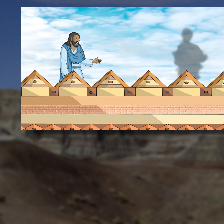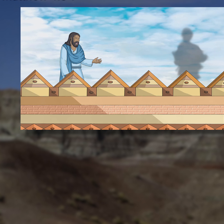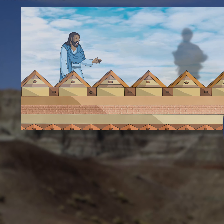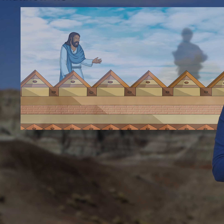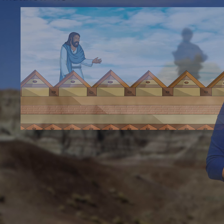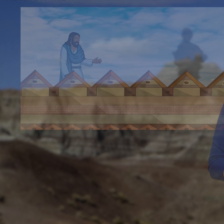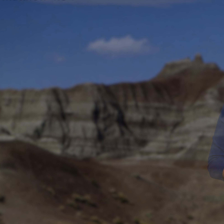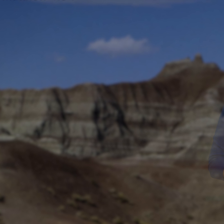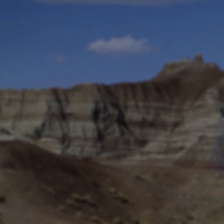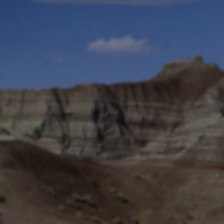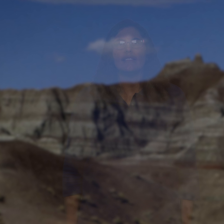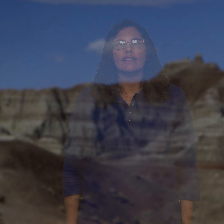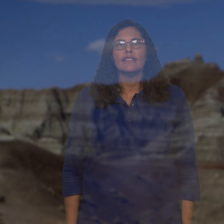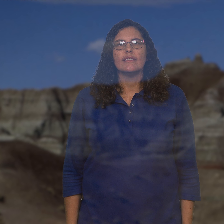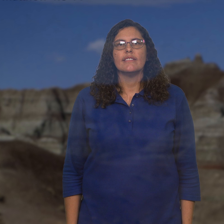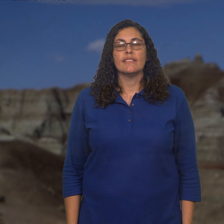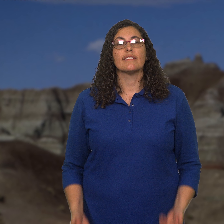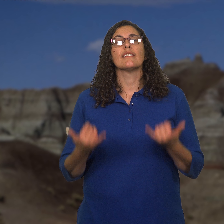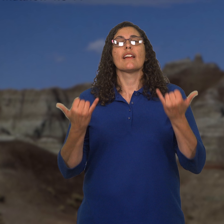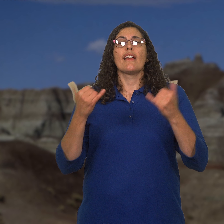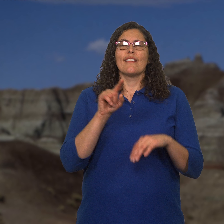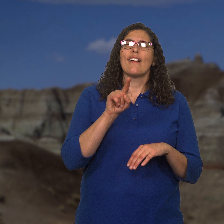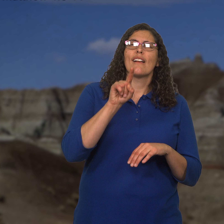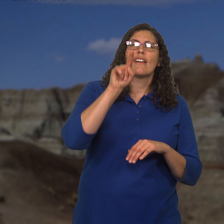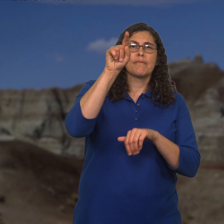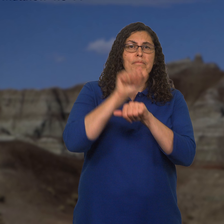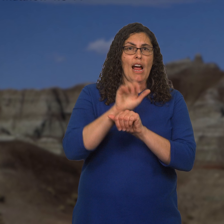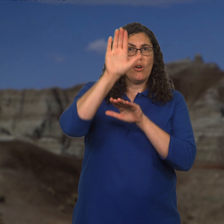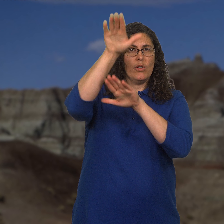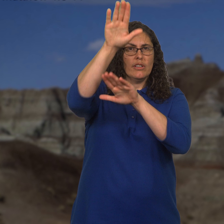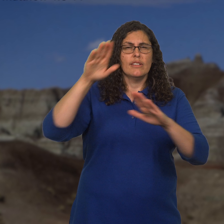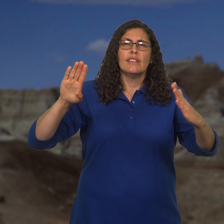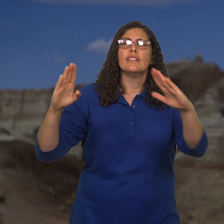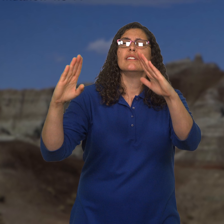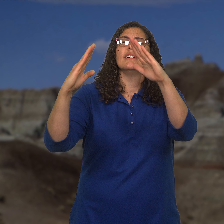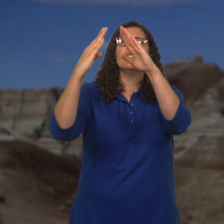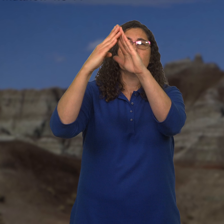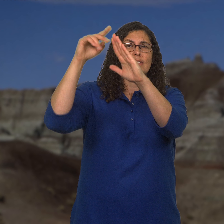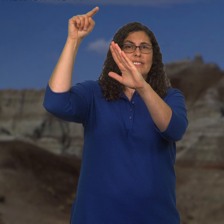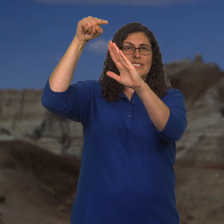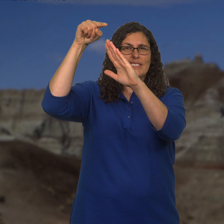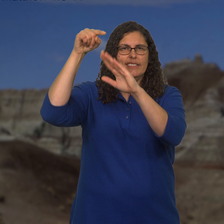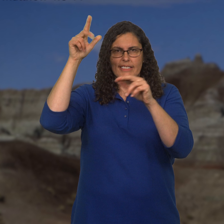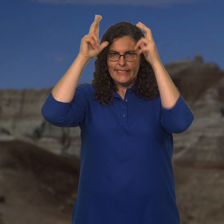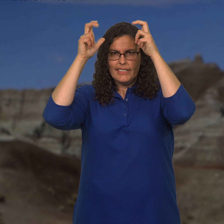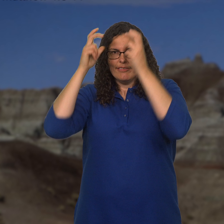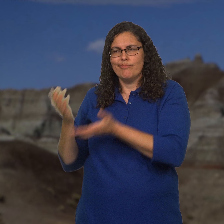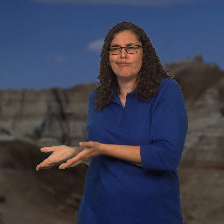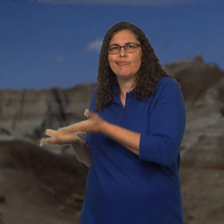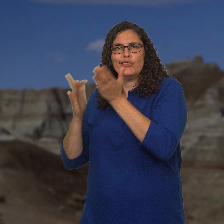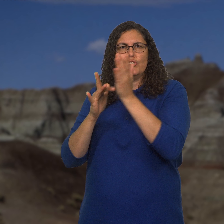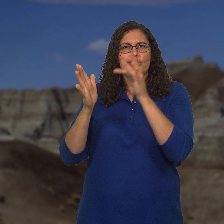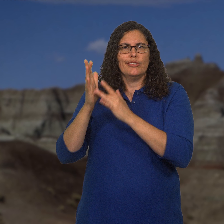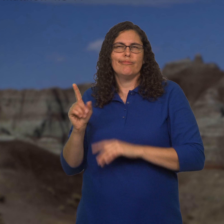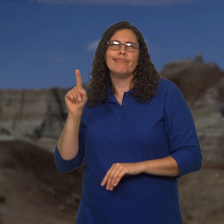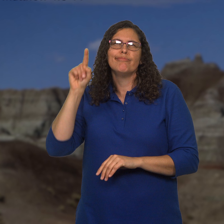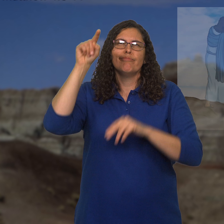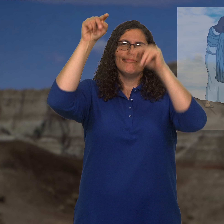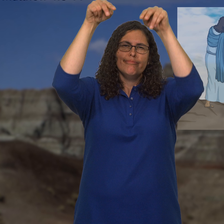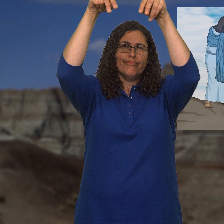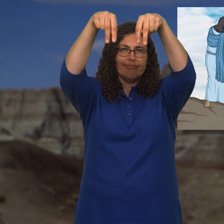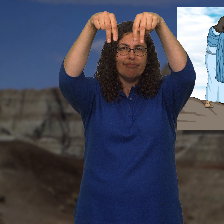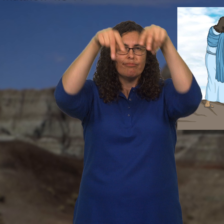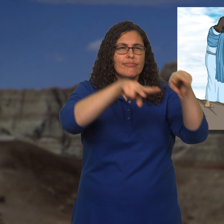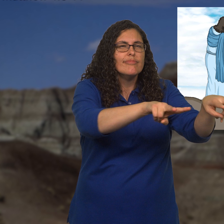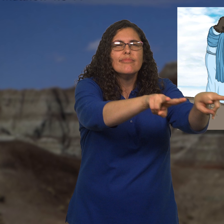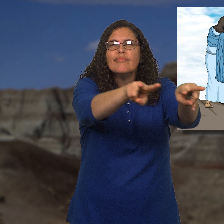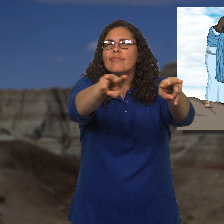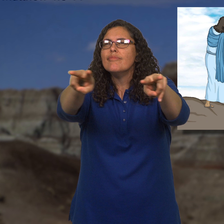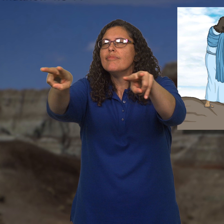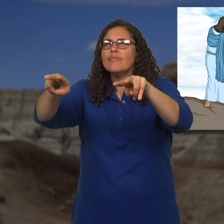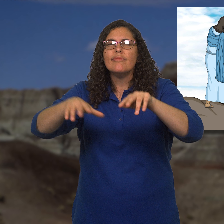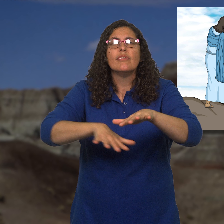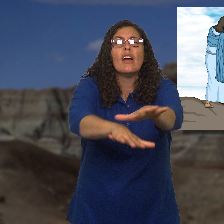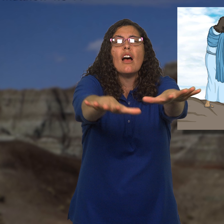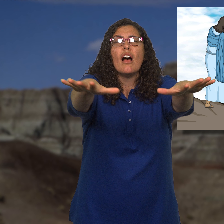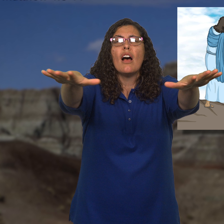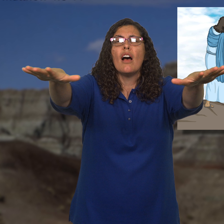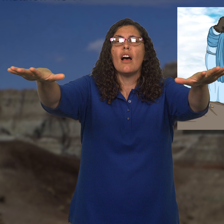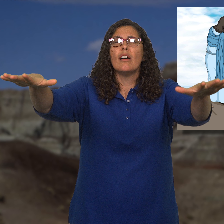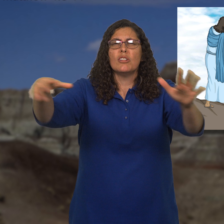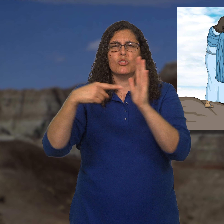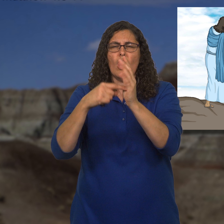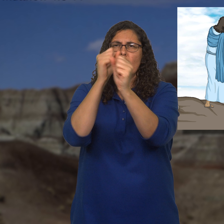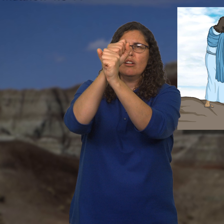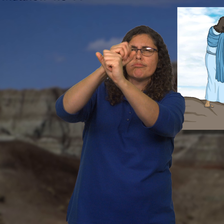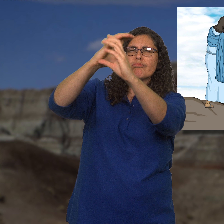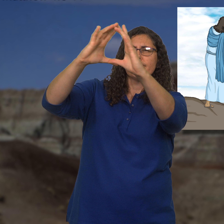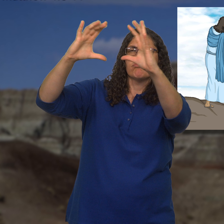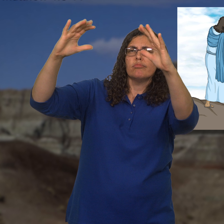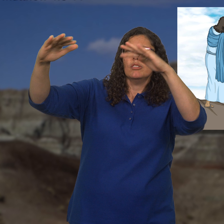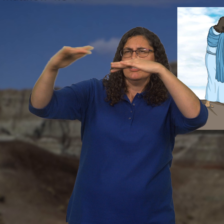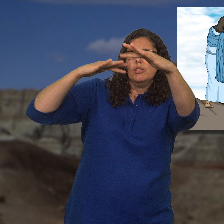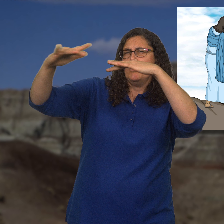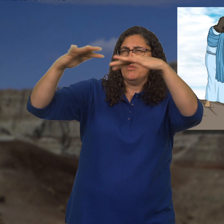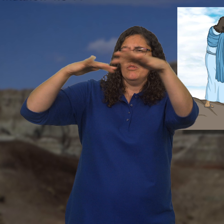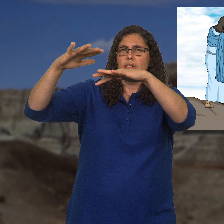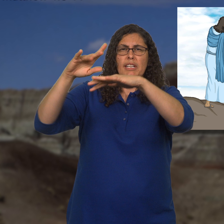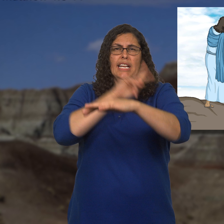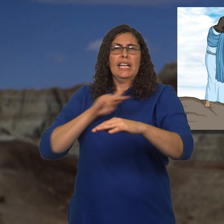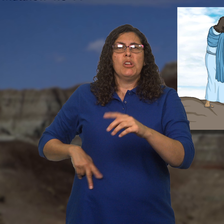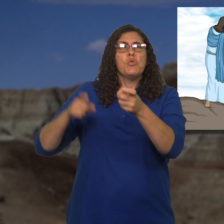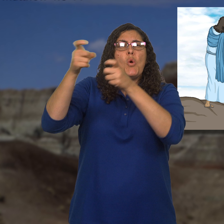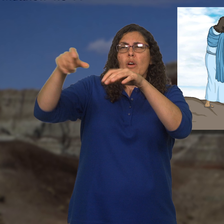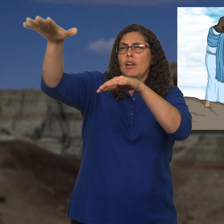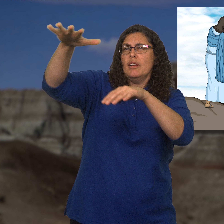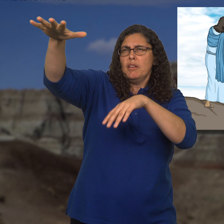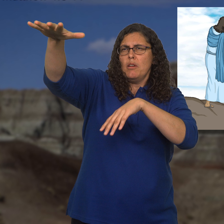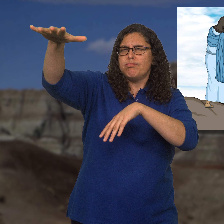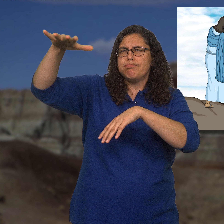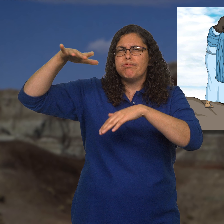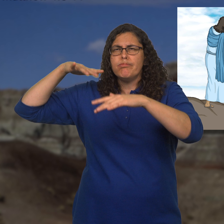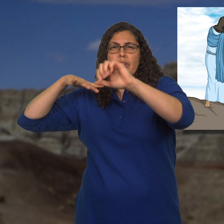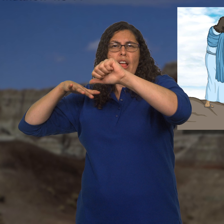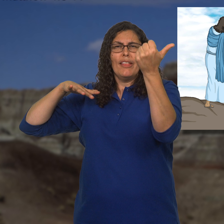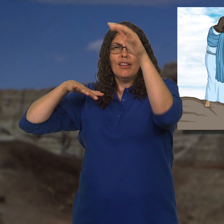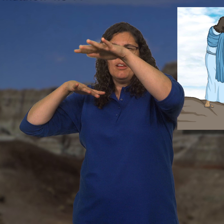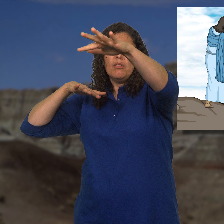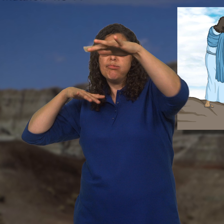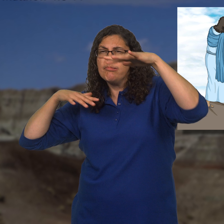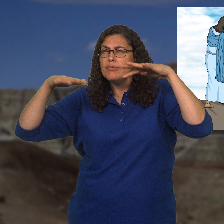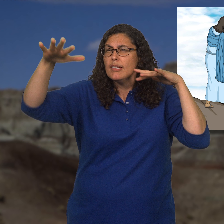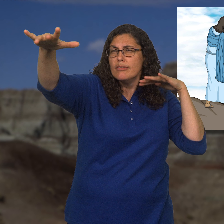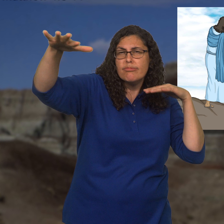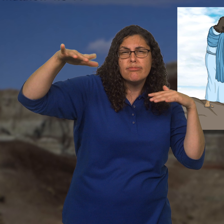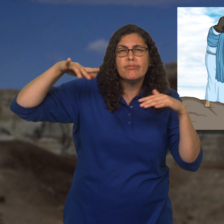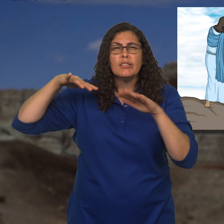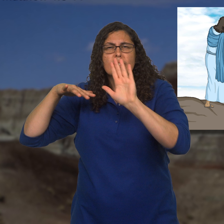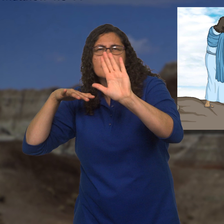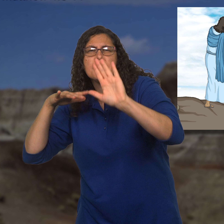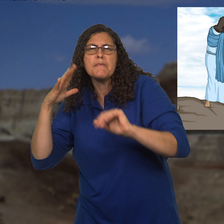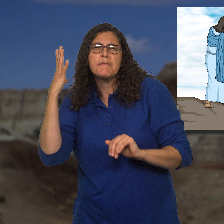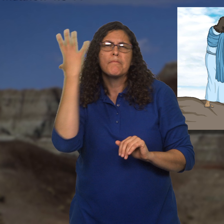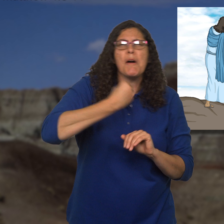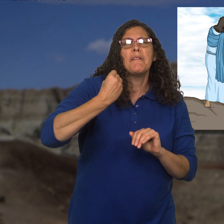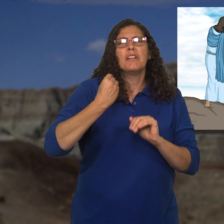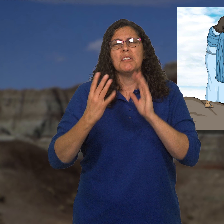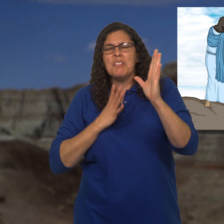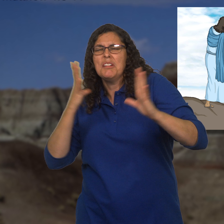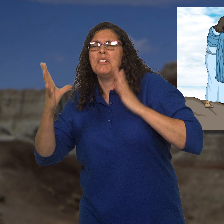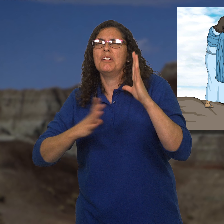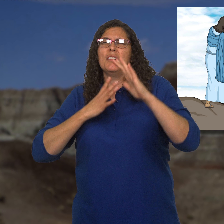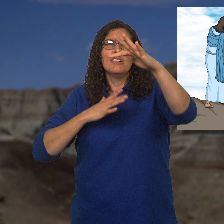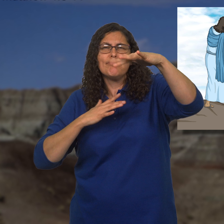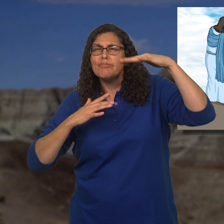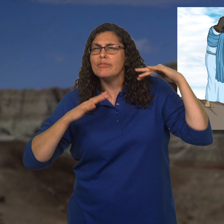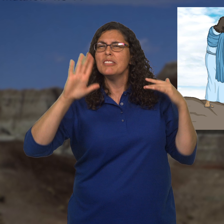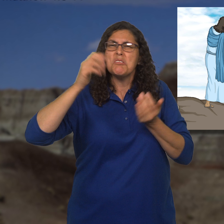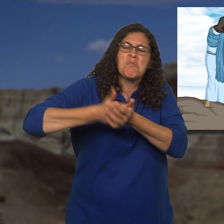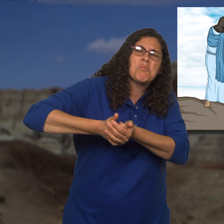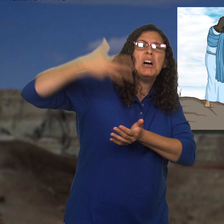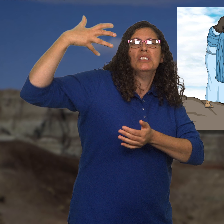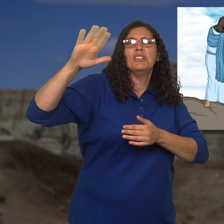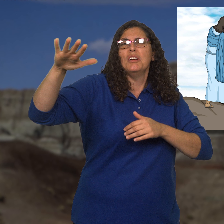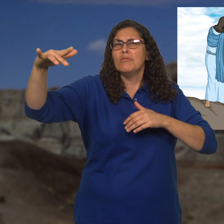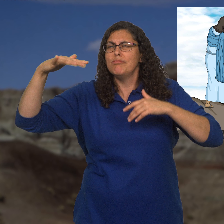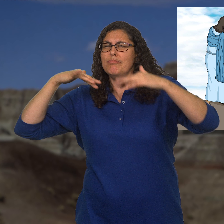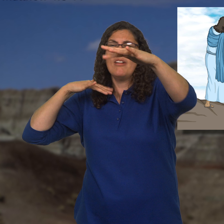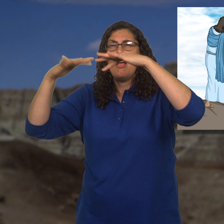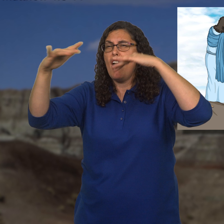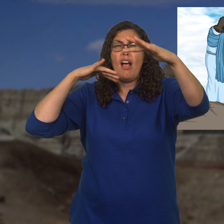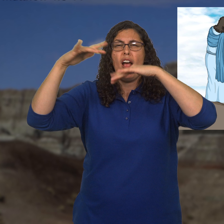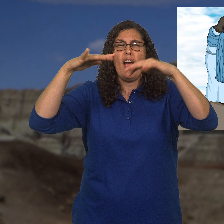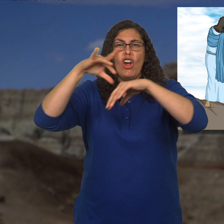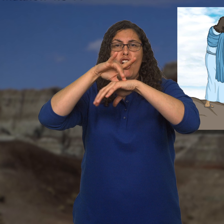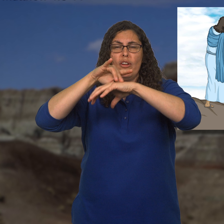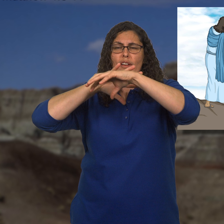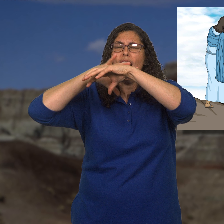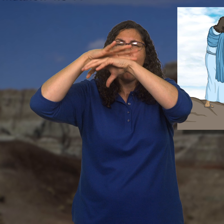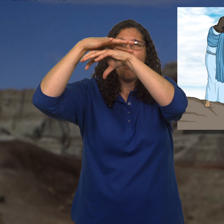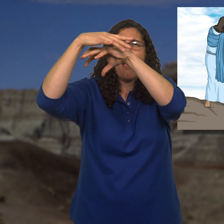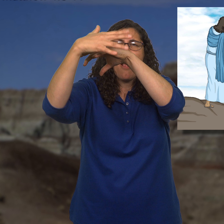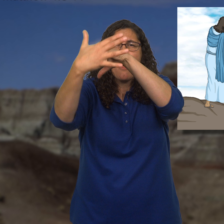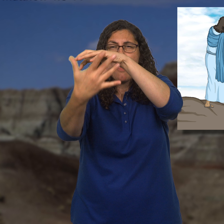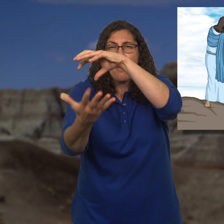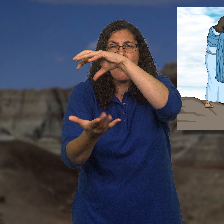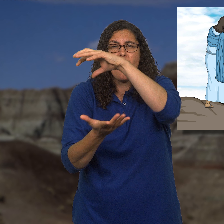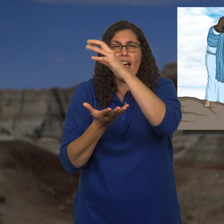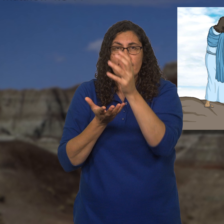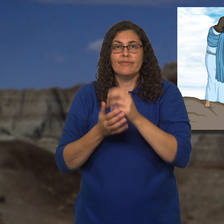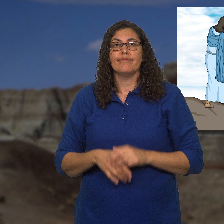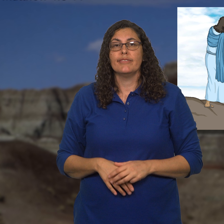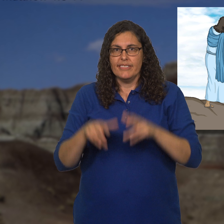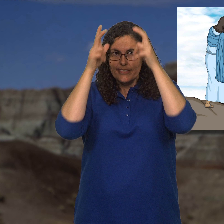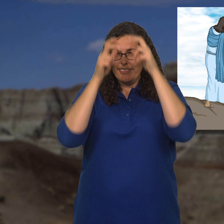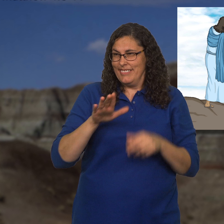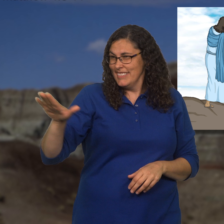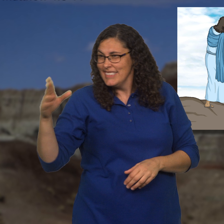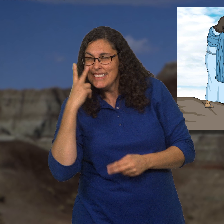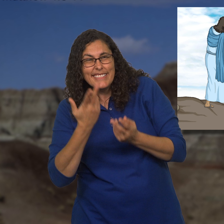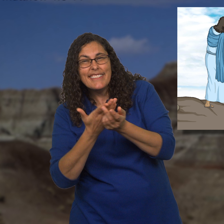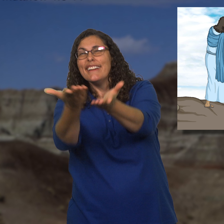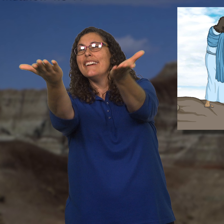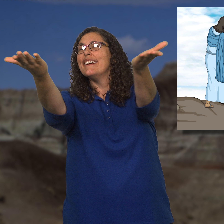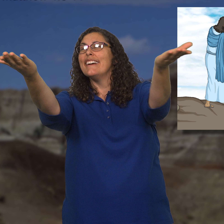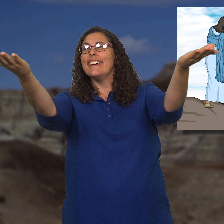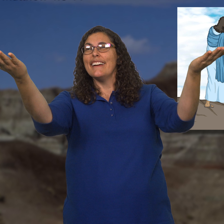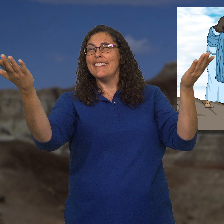Again, the devil took Him to a very high mountain and showed Him all the kingdoms of the world and their glory.